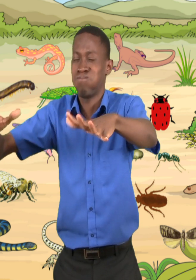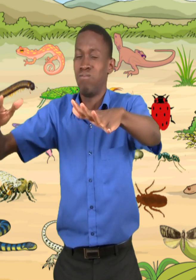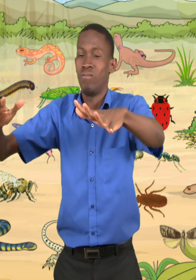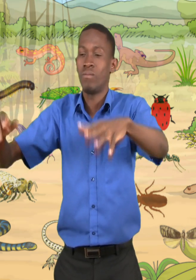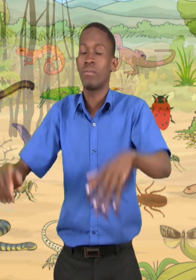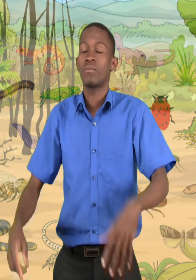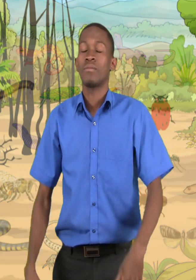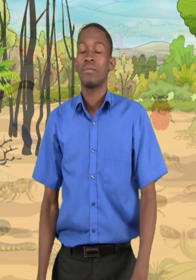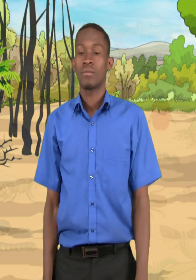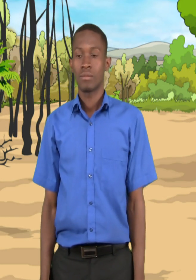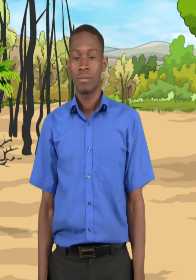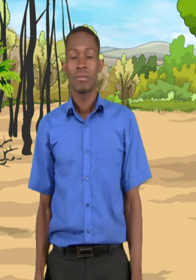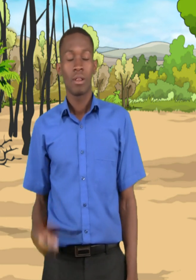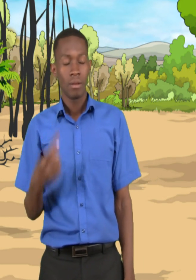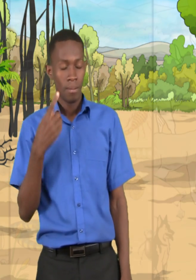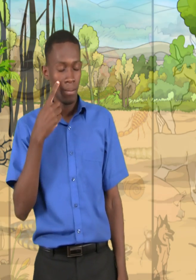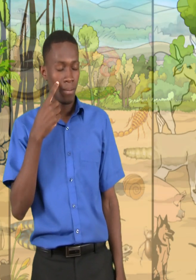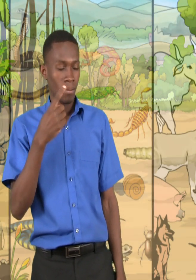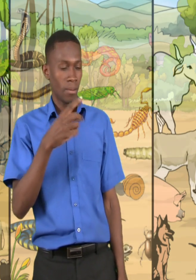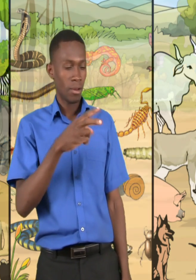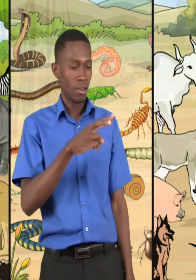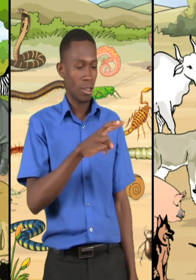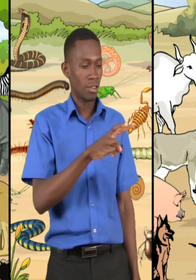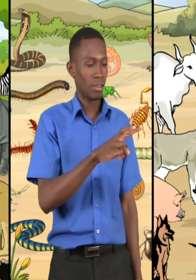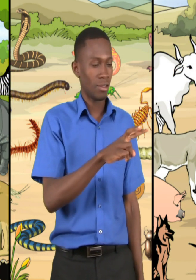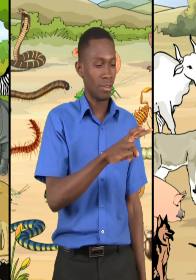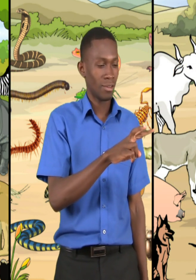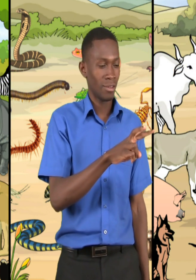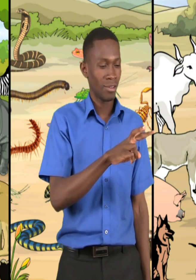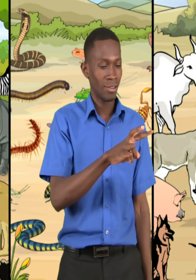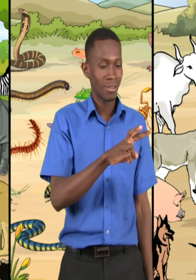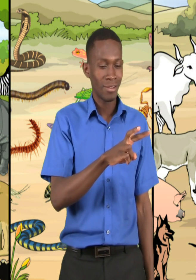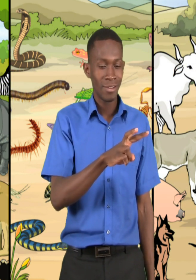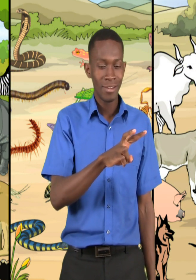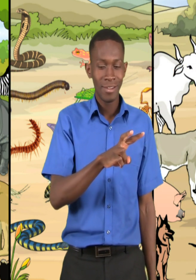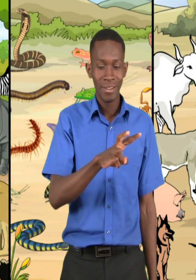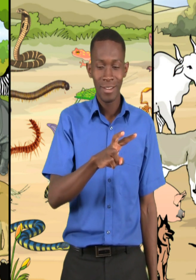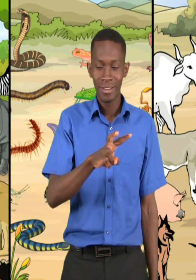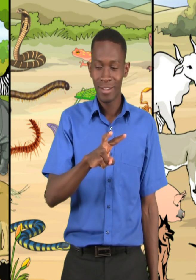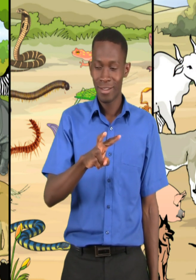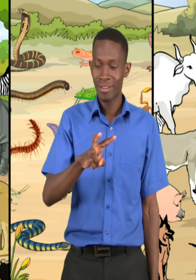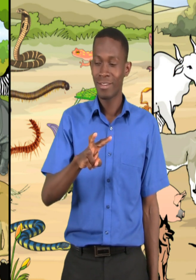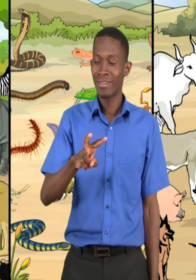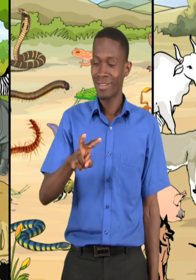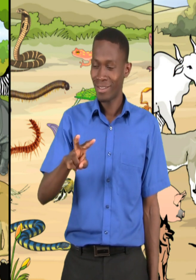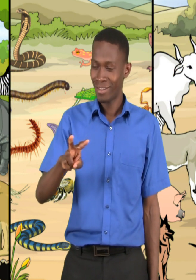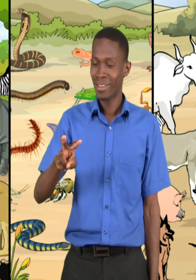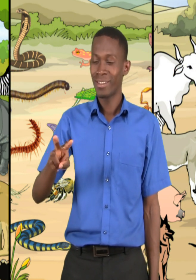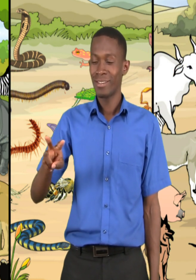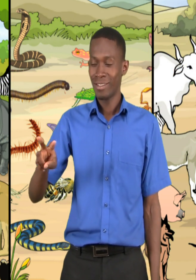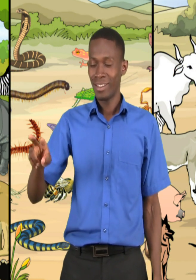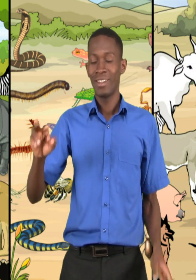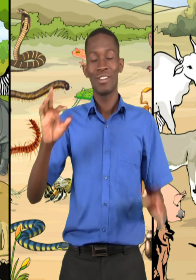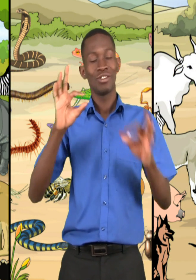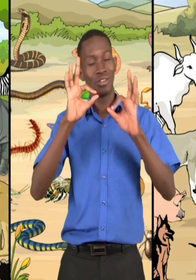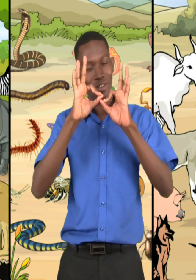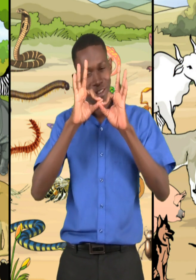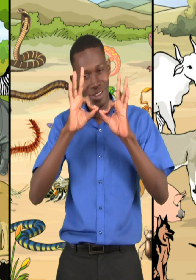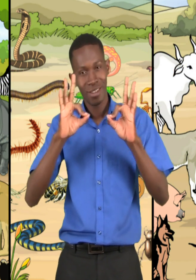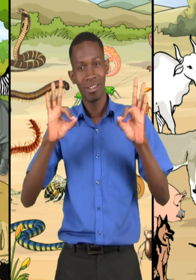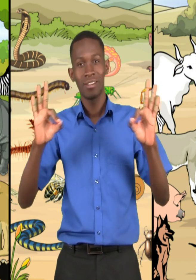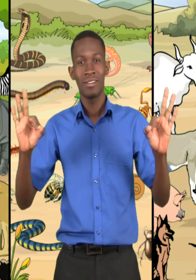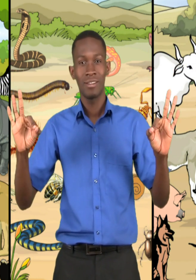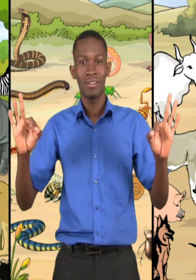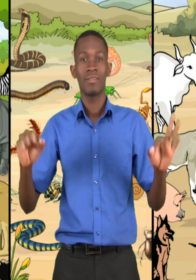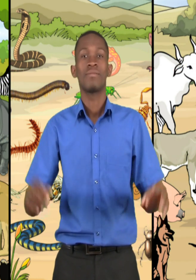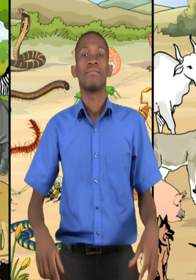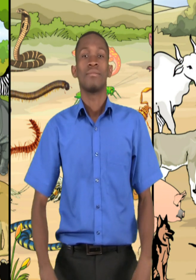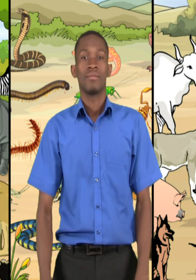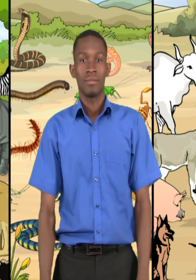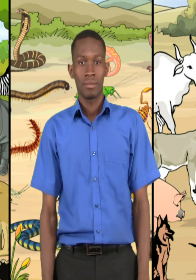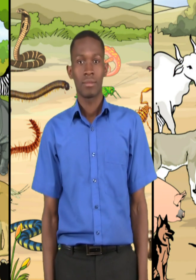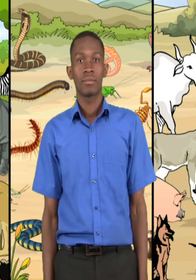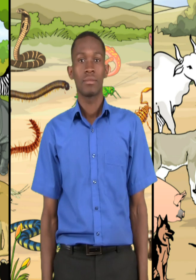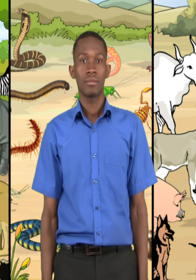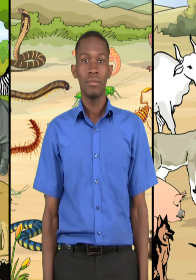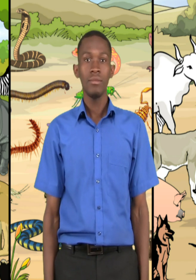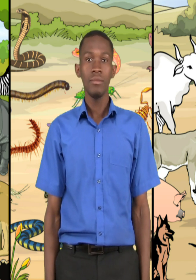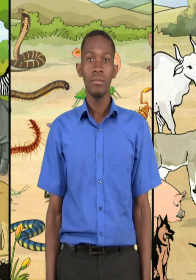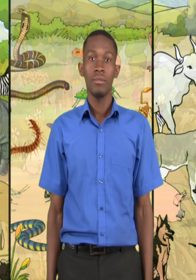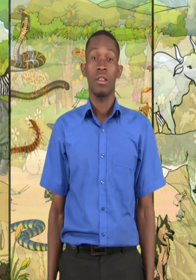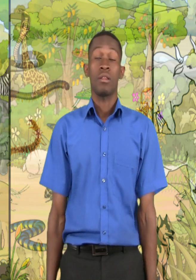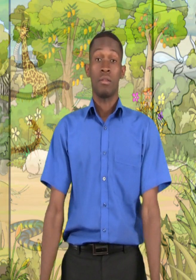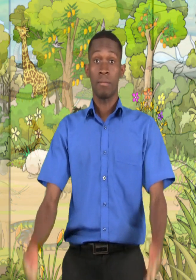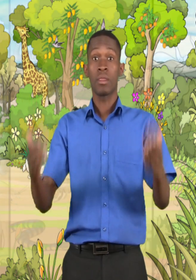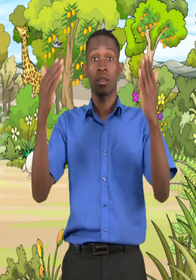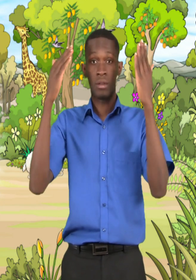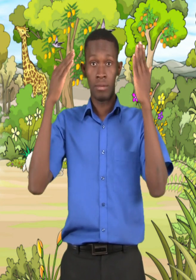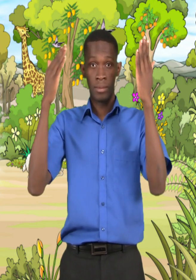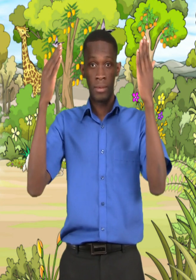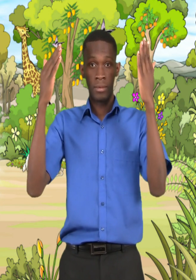And God saw that it was good.